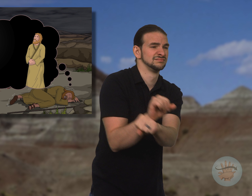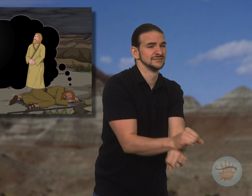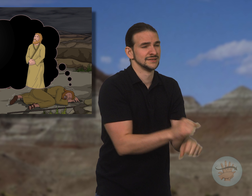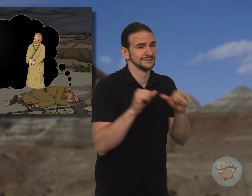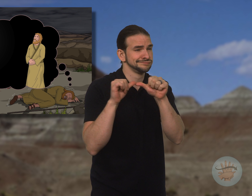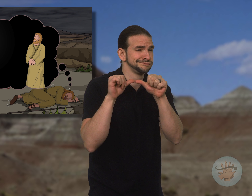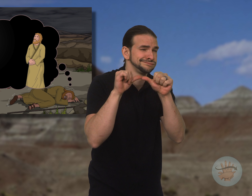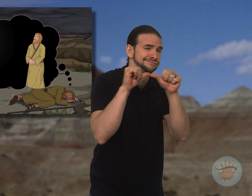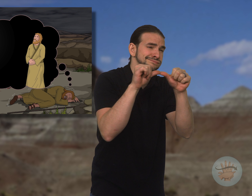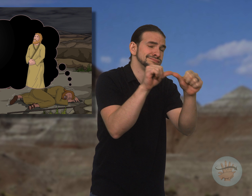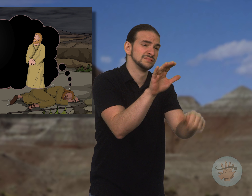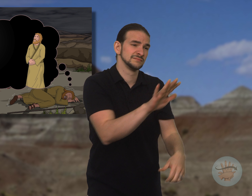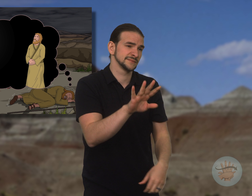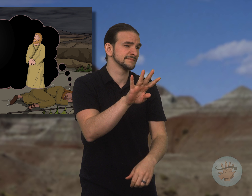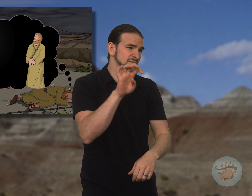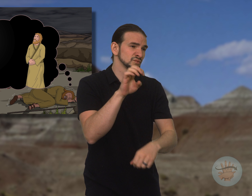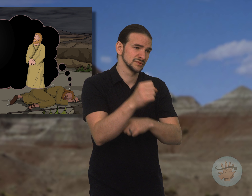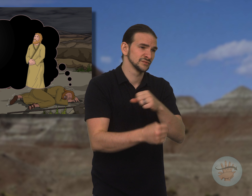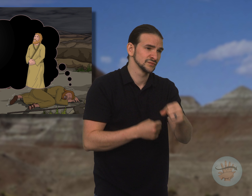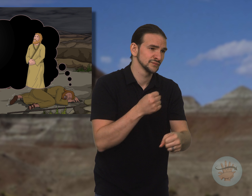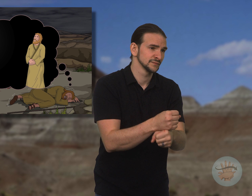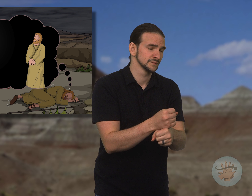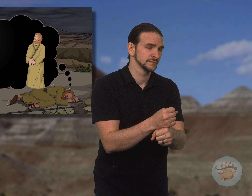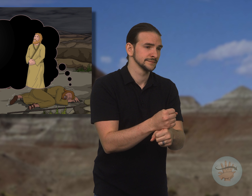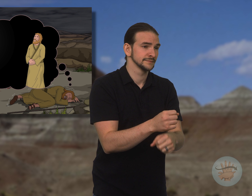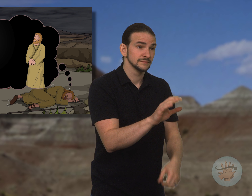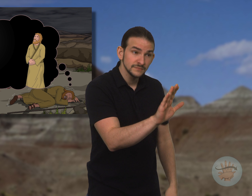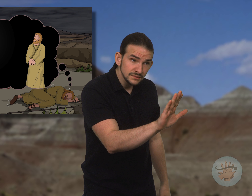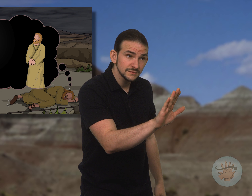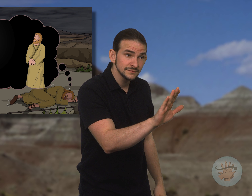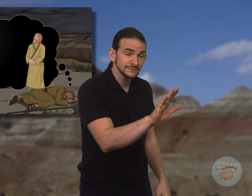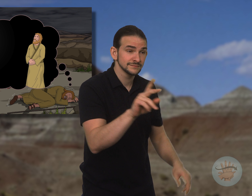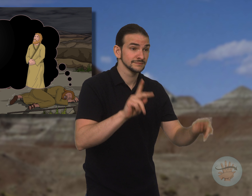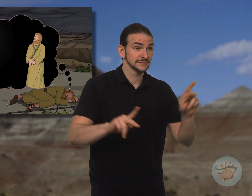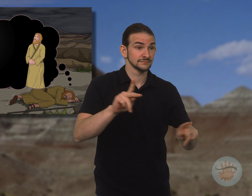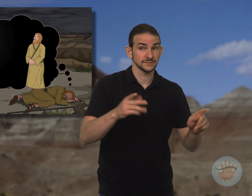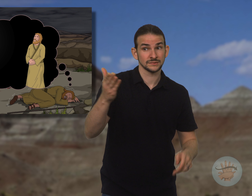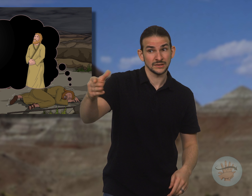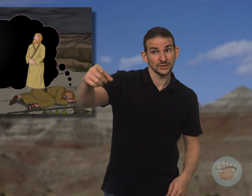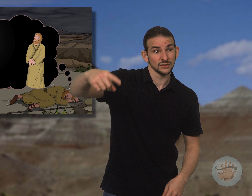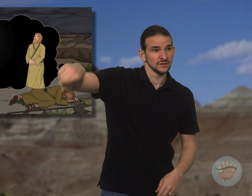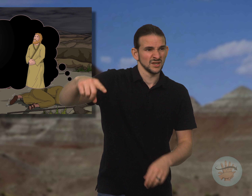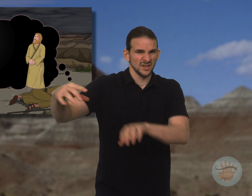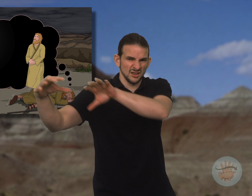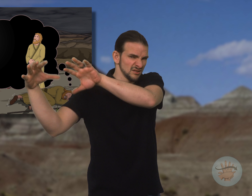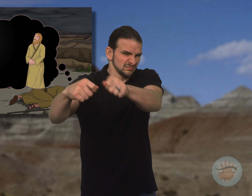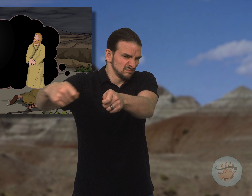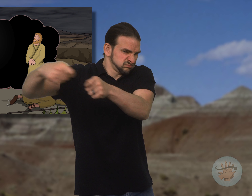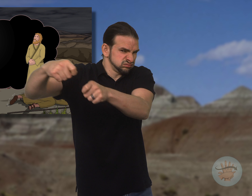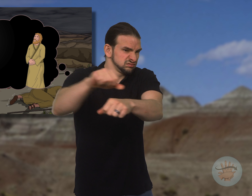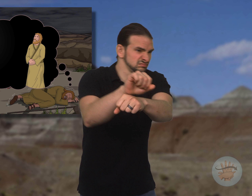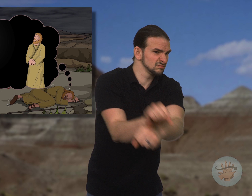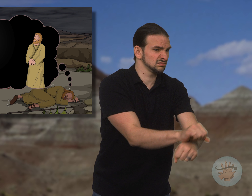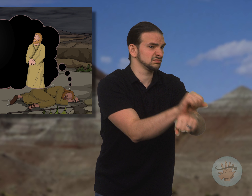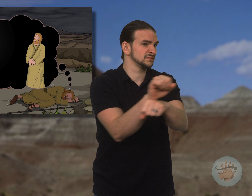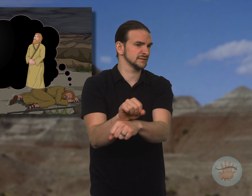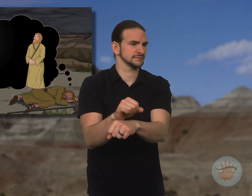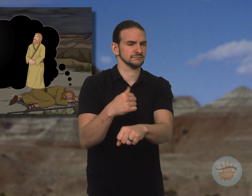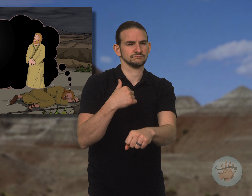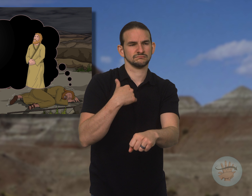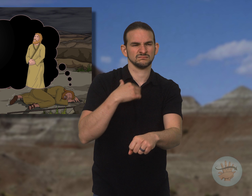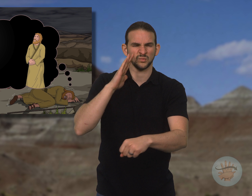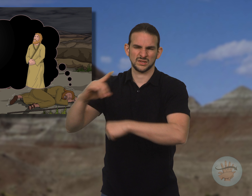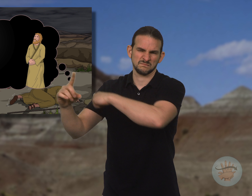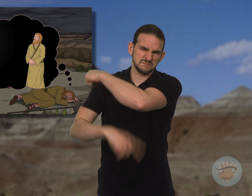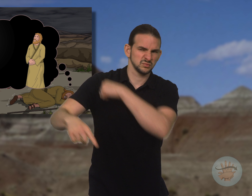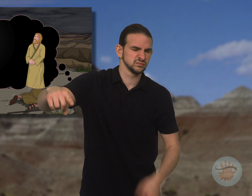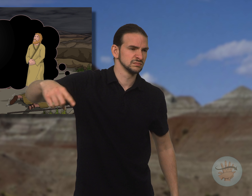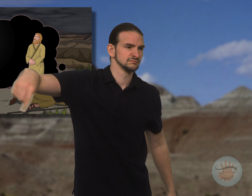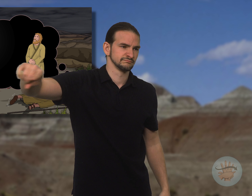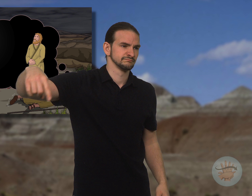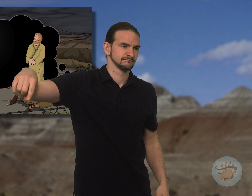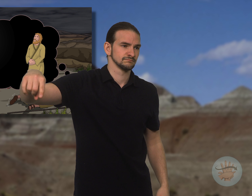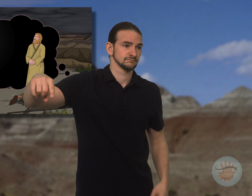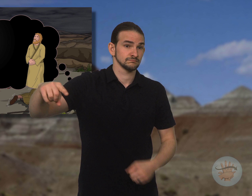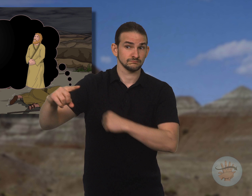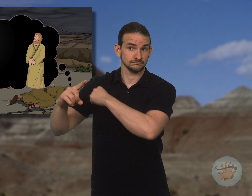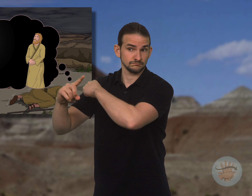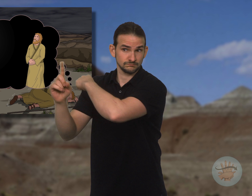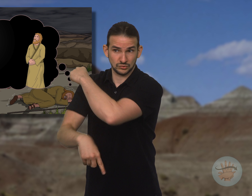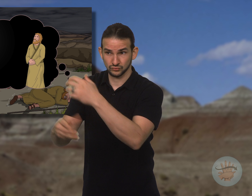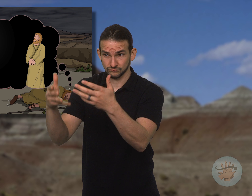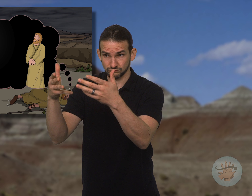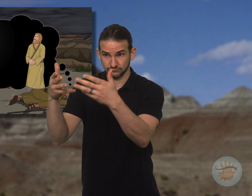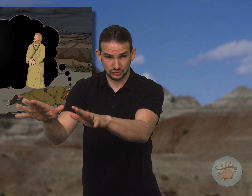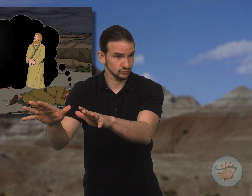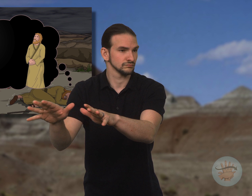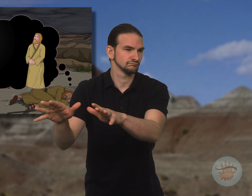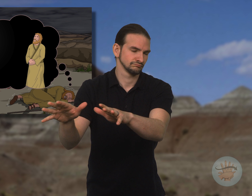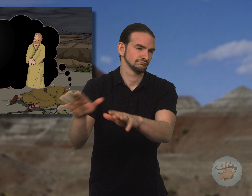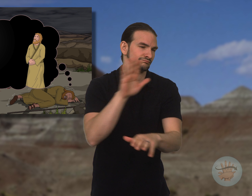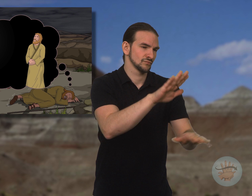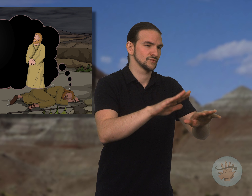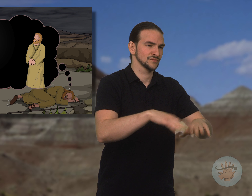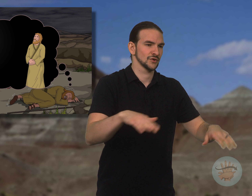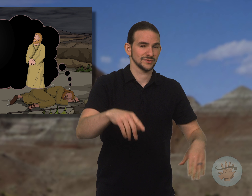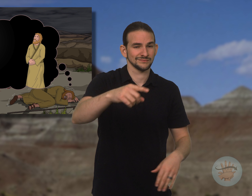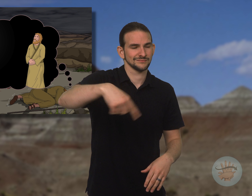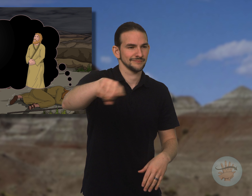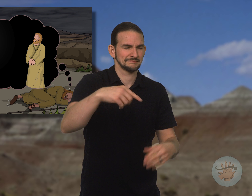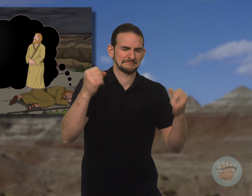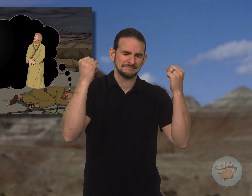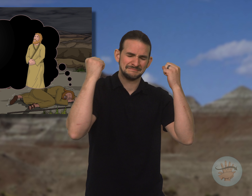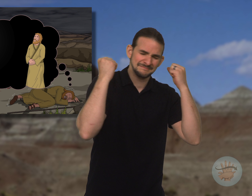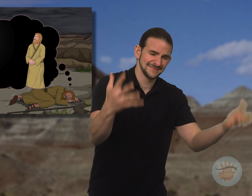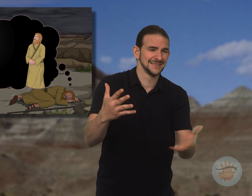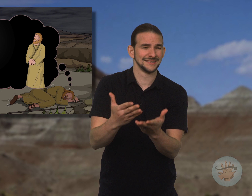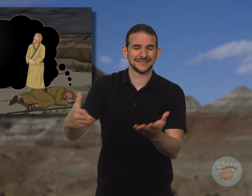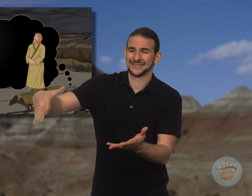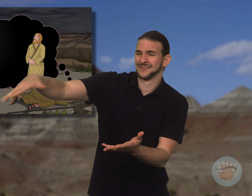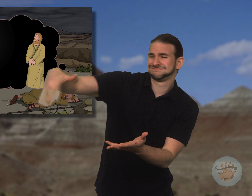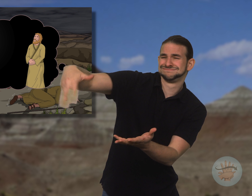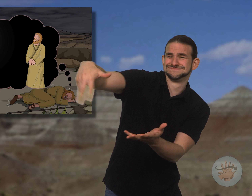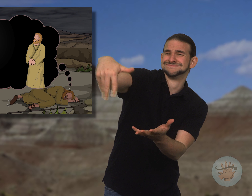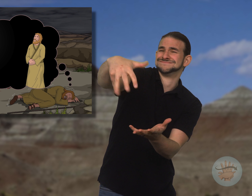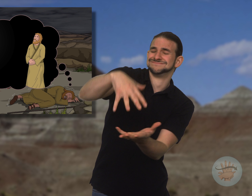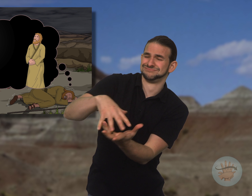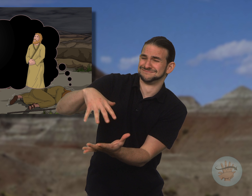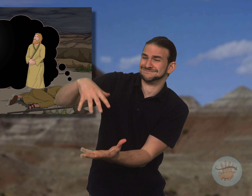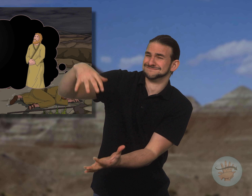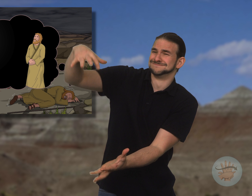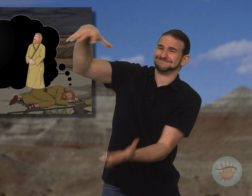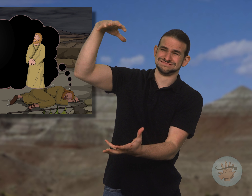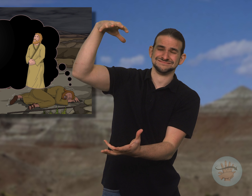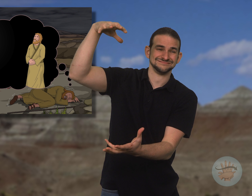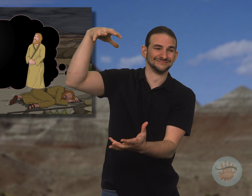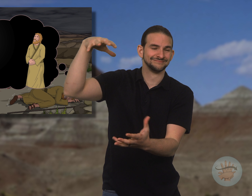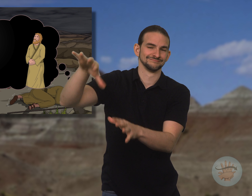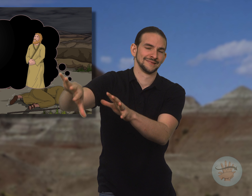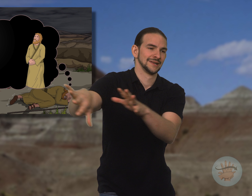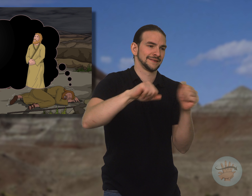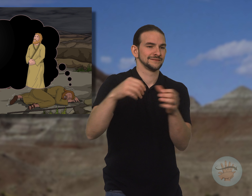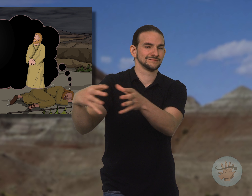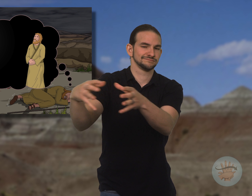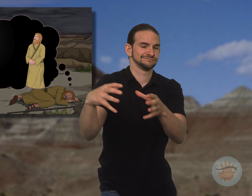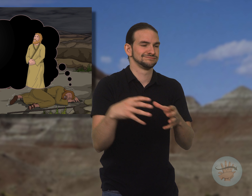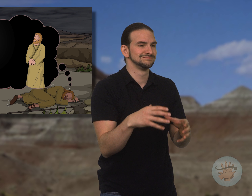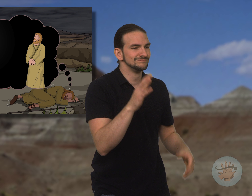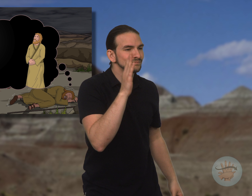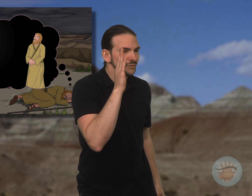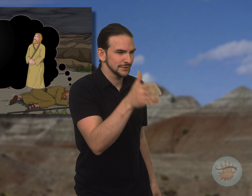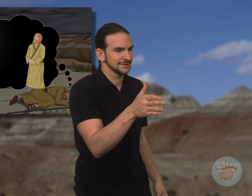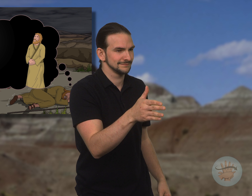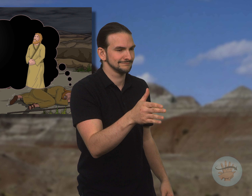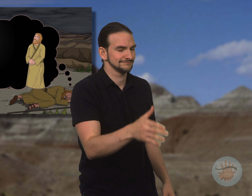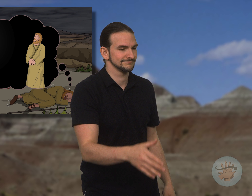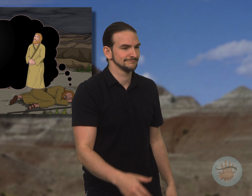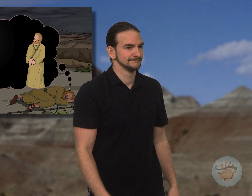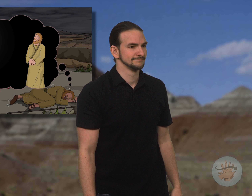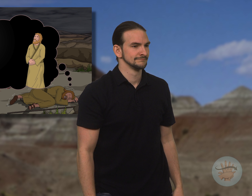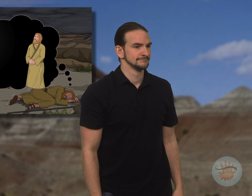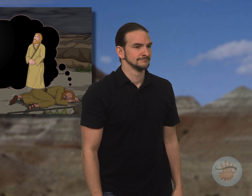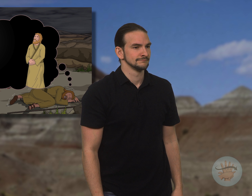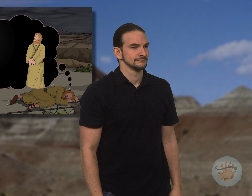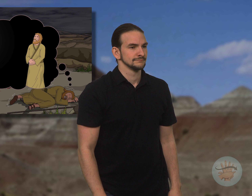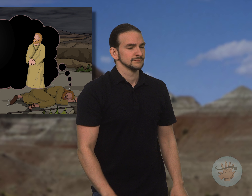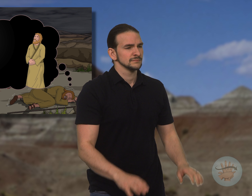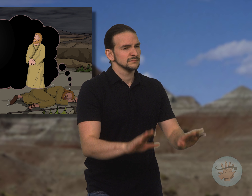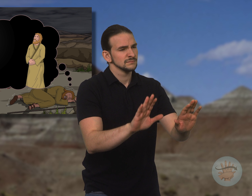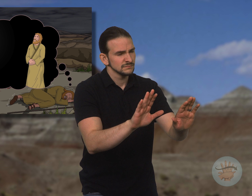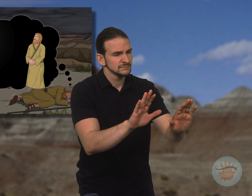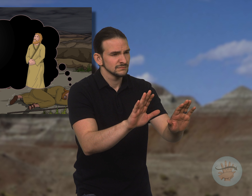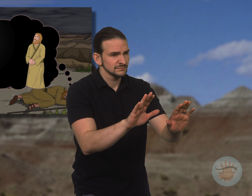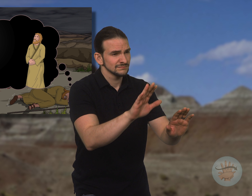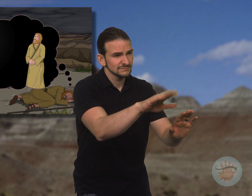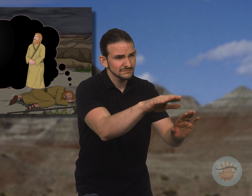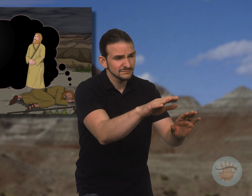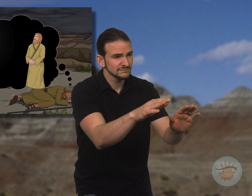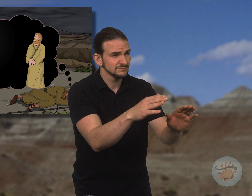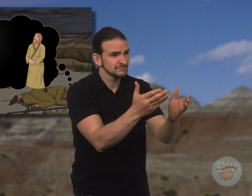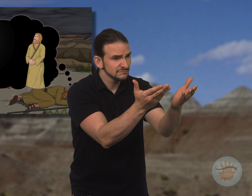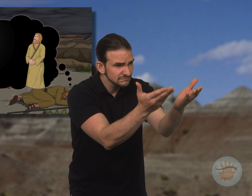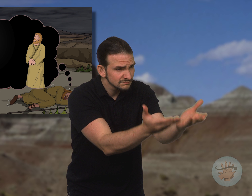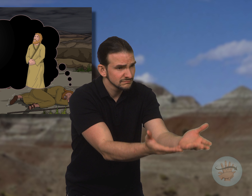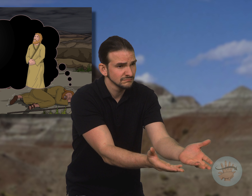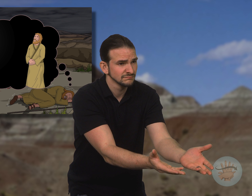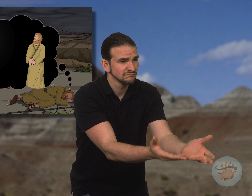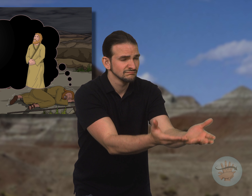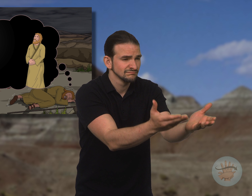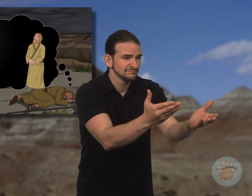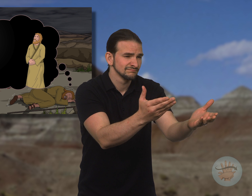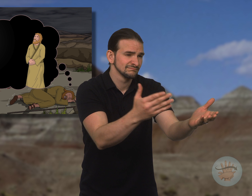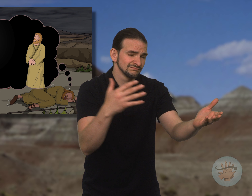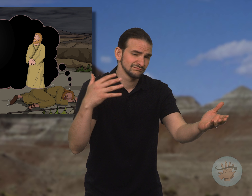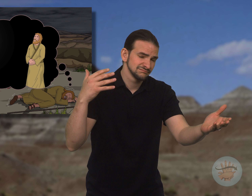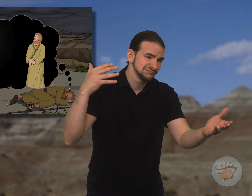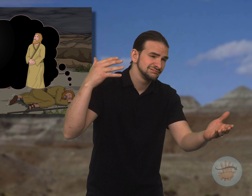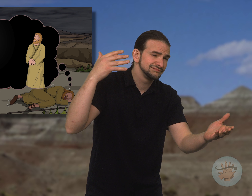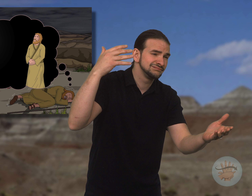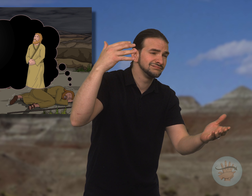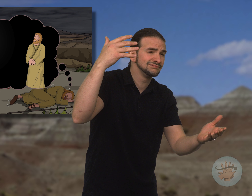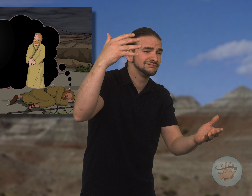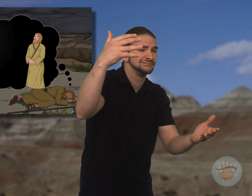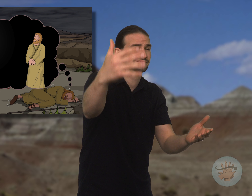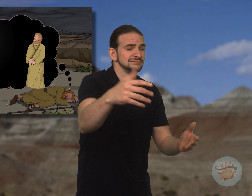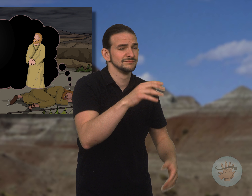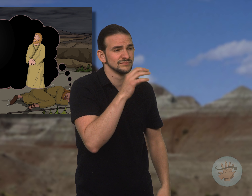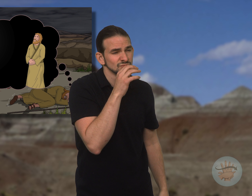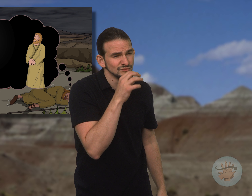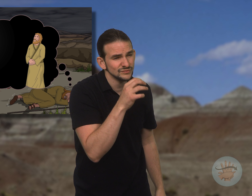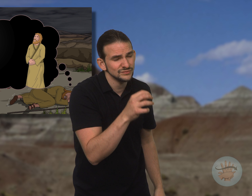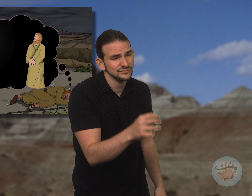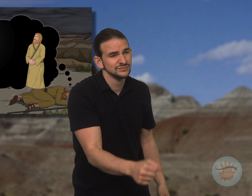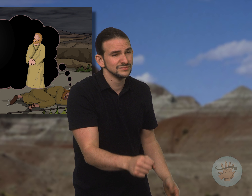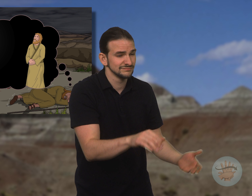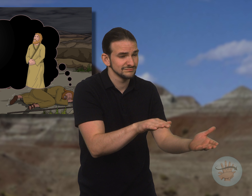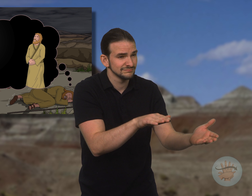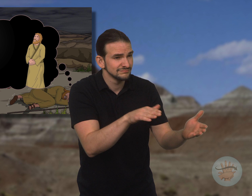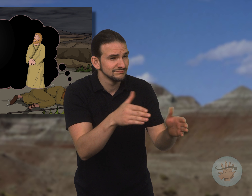But I will judge the nation they serve as slaves, and afterward they will depart with many possessions.